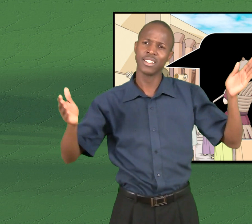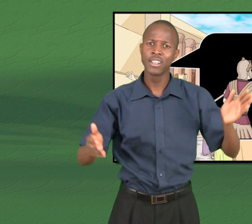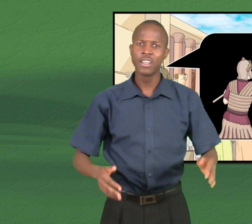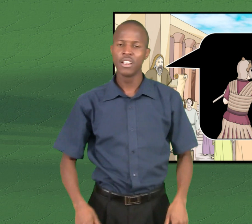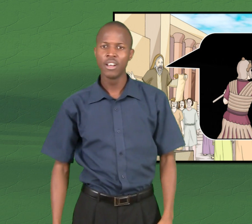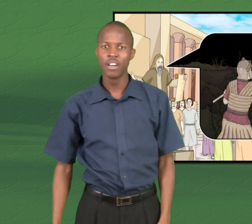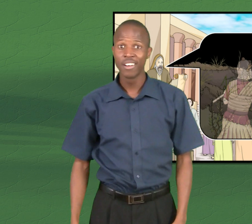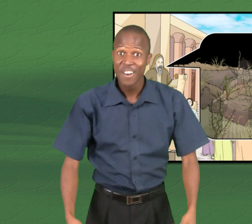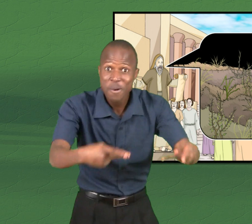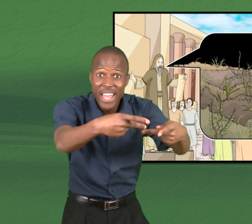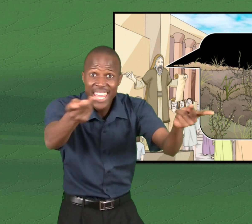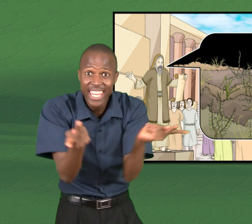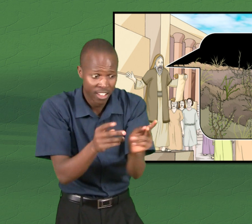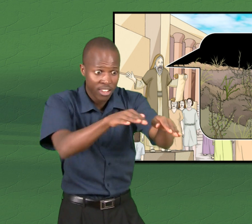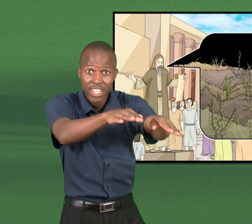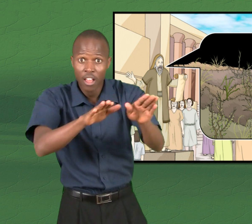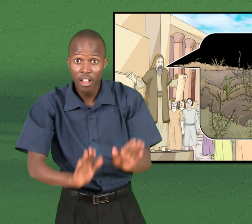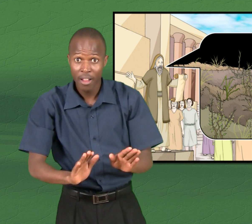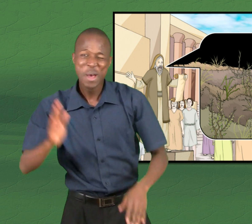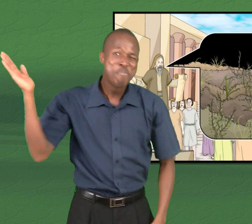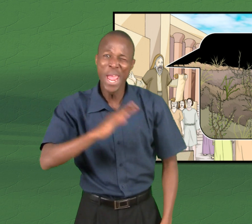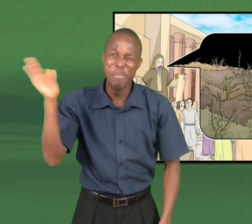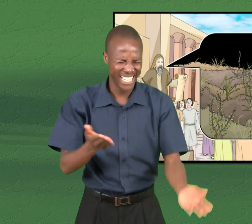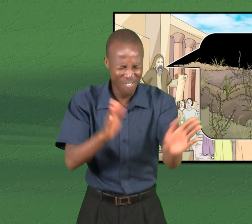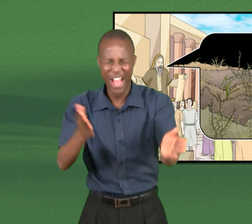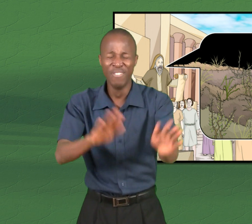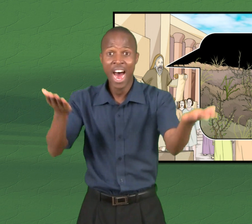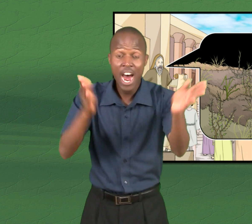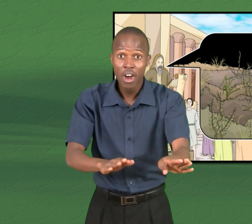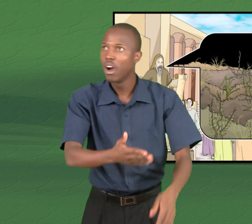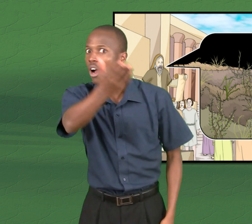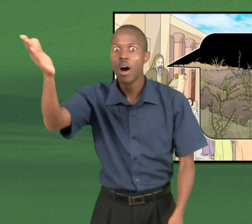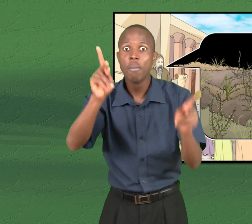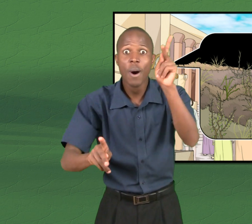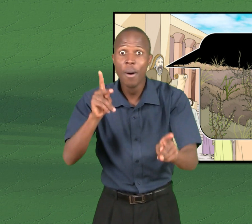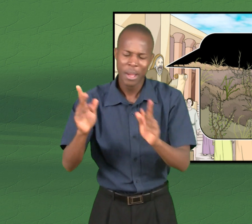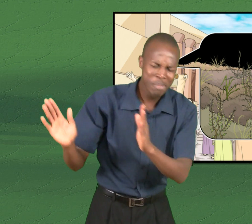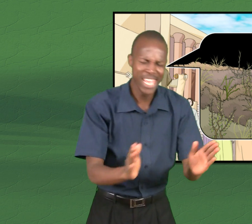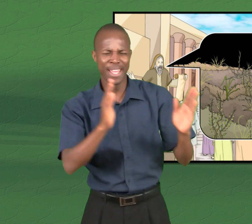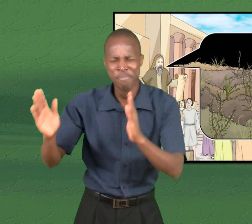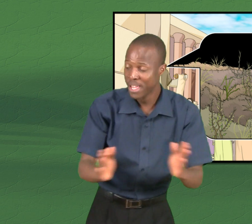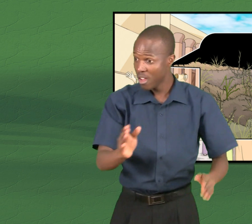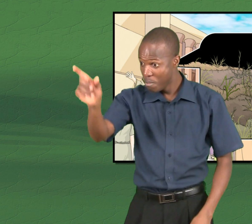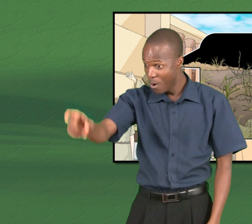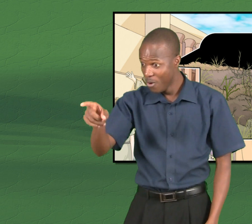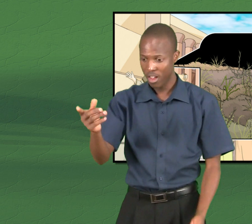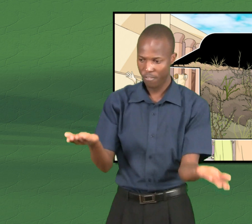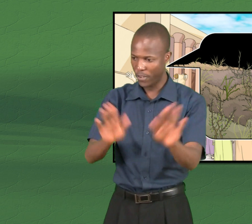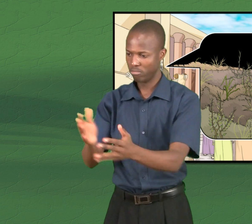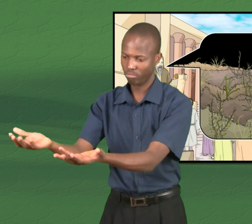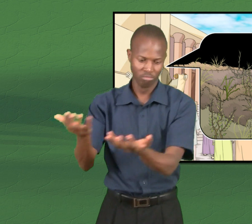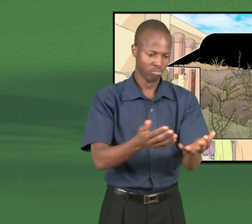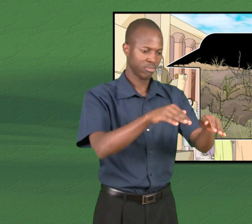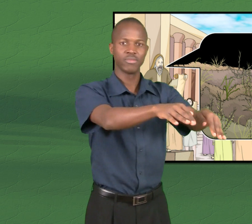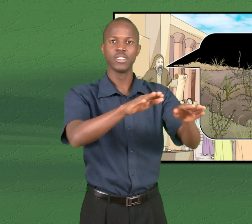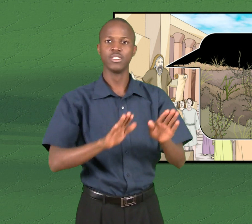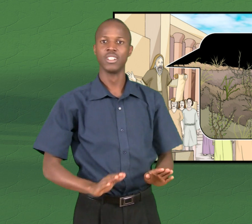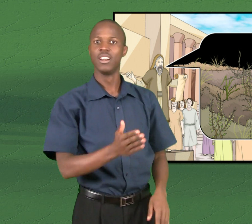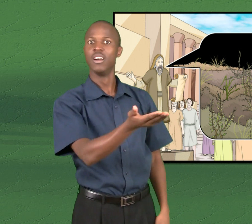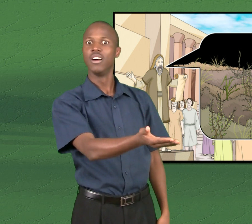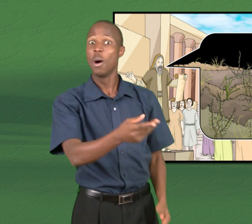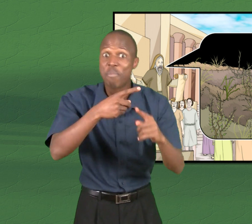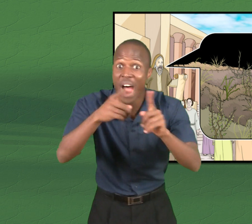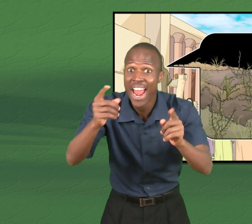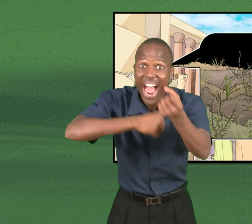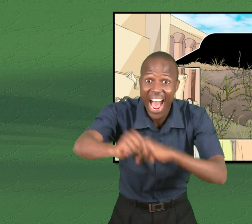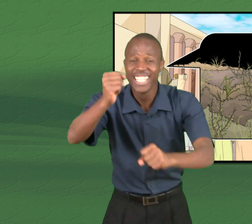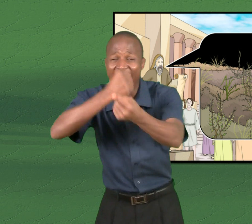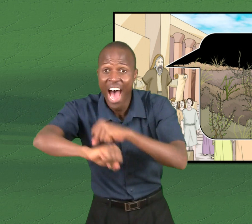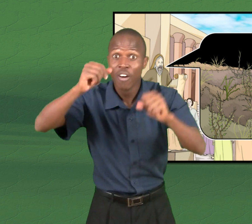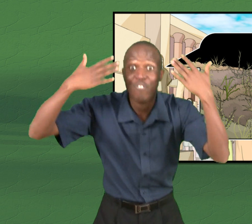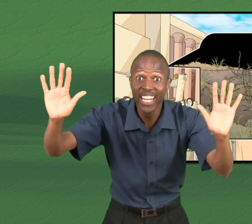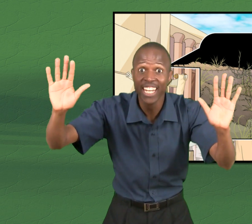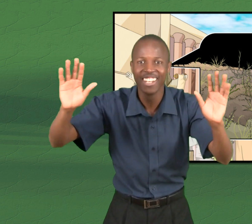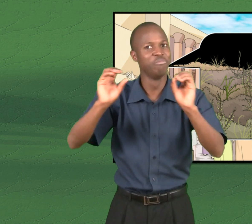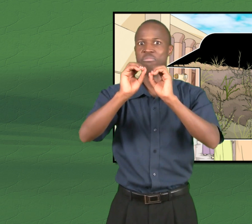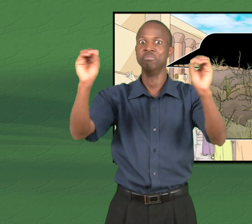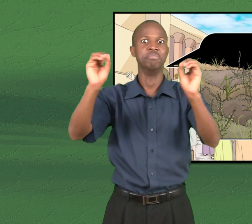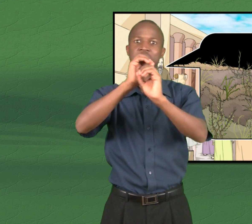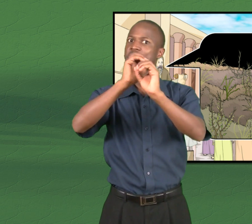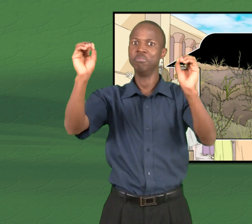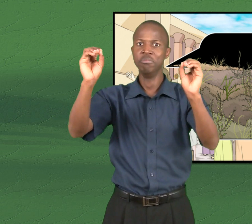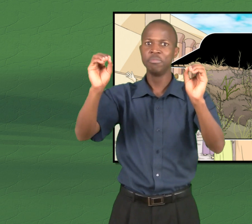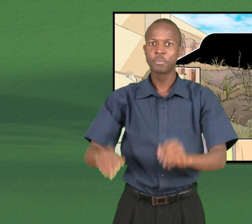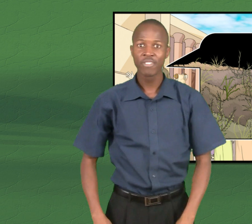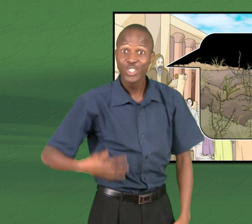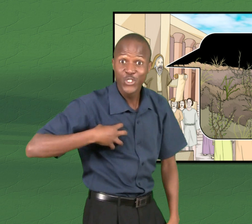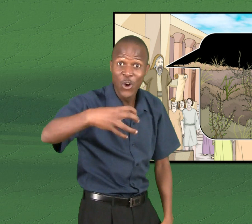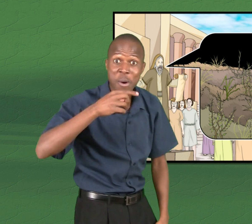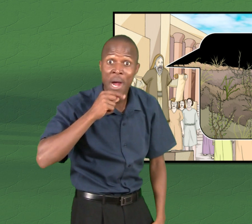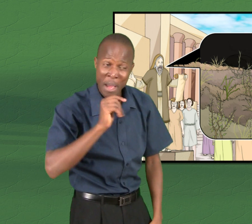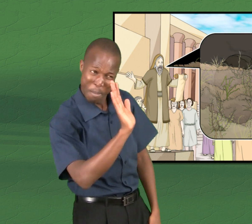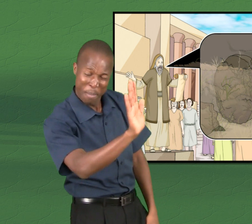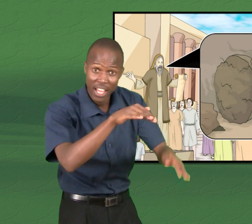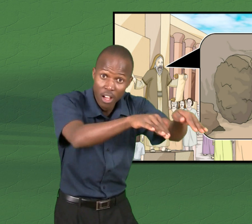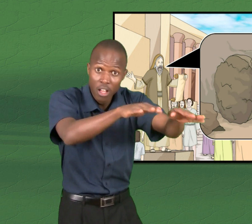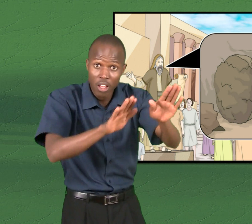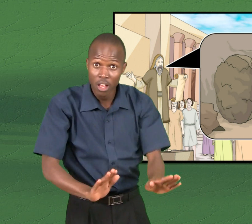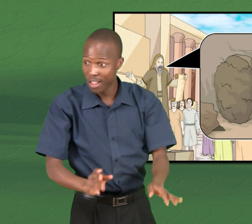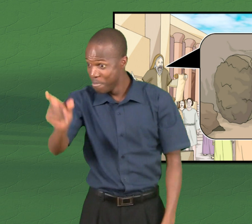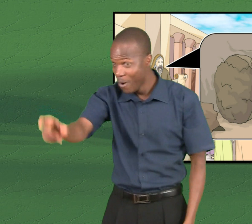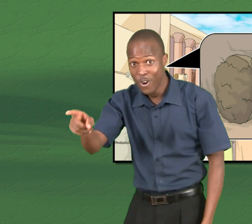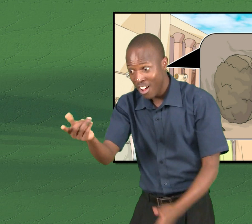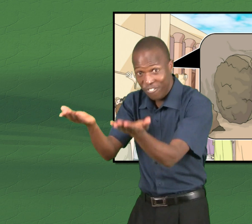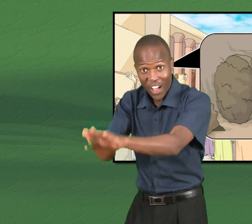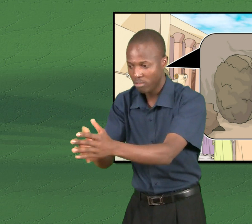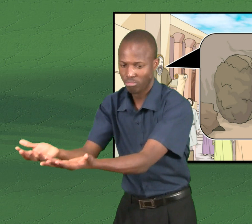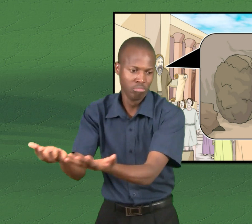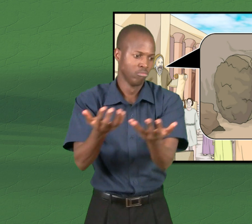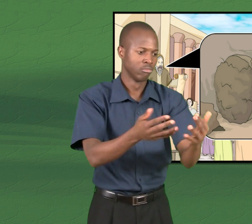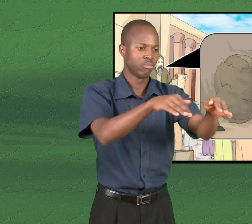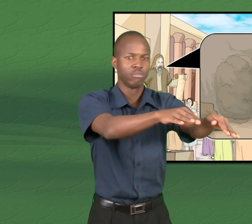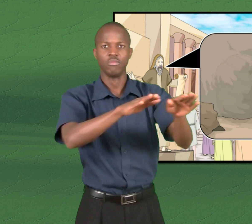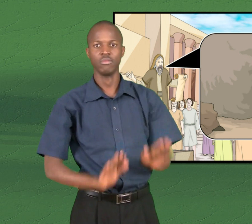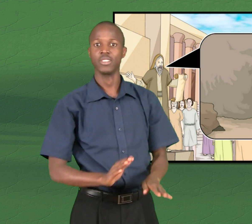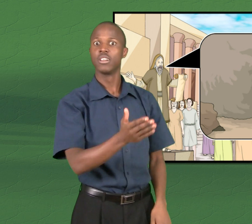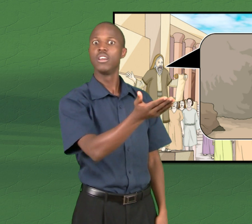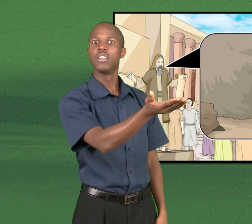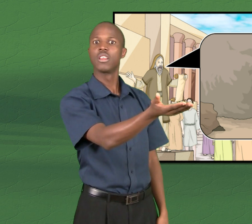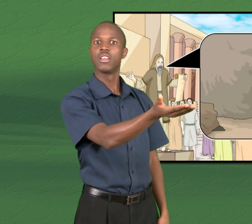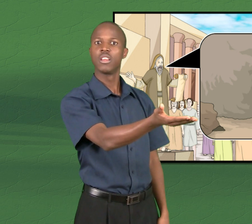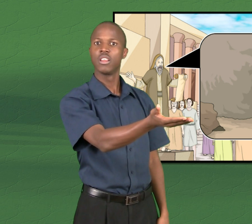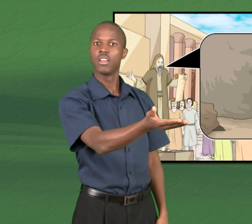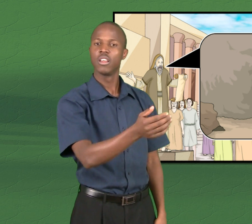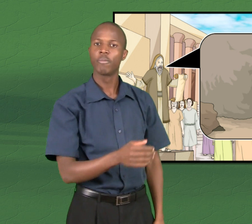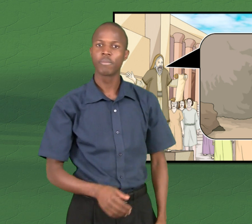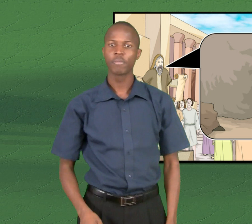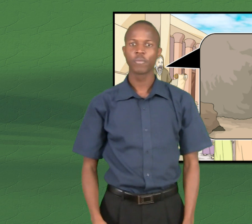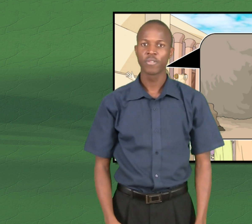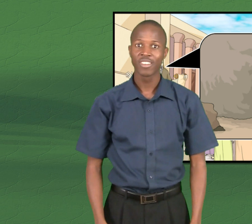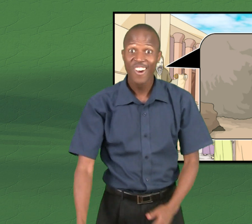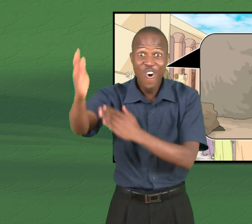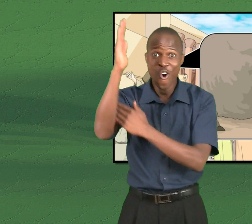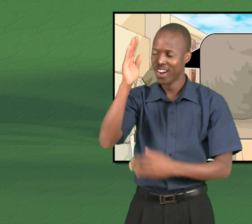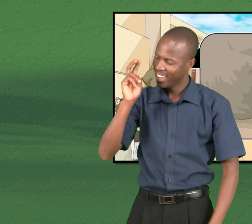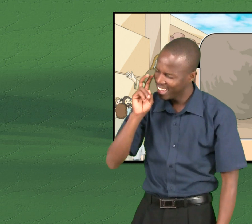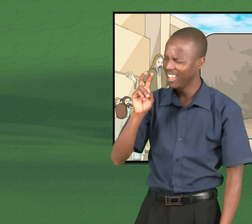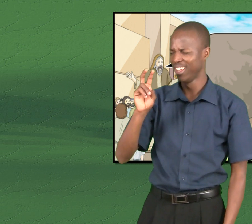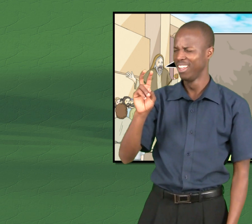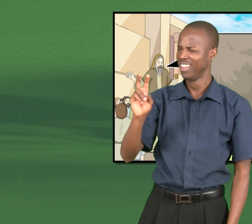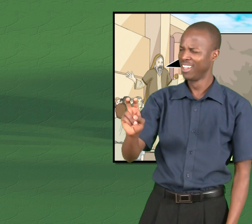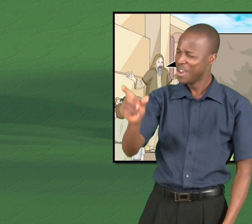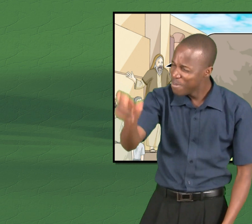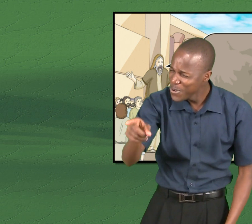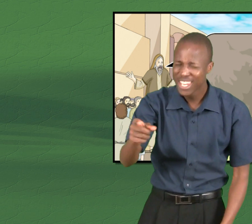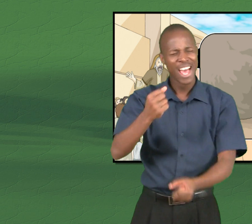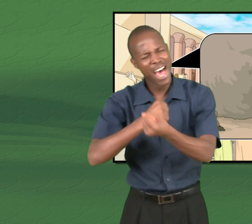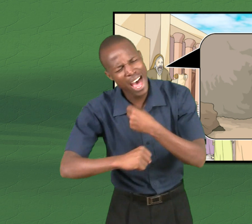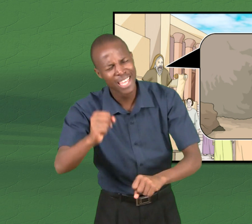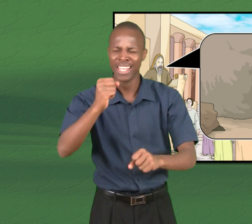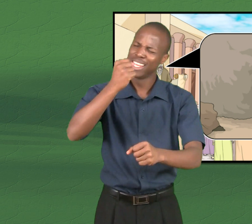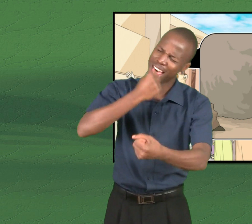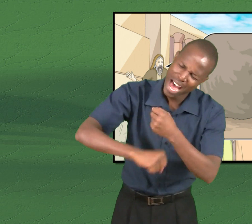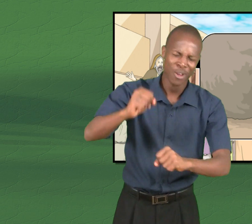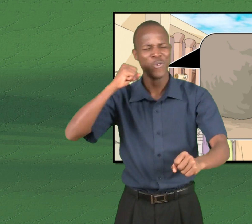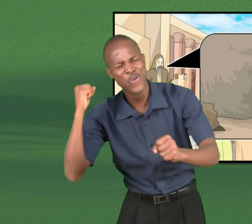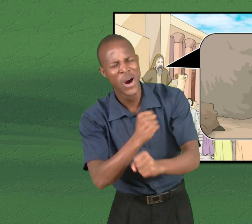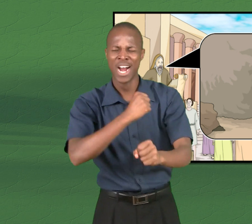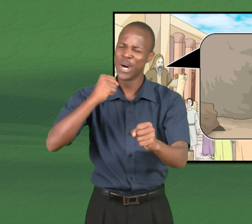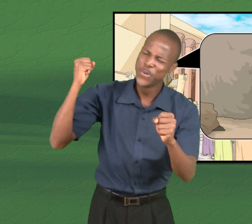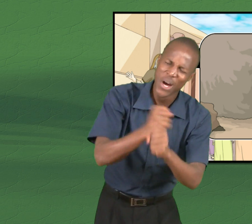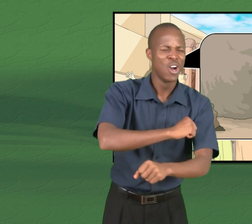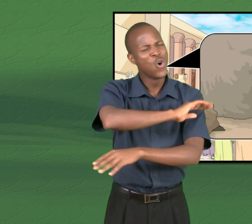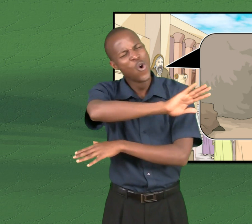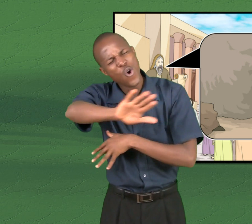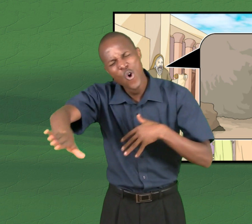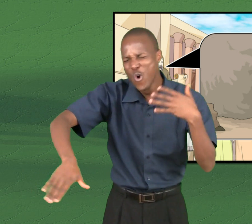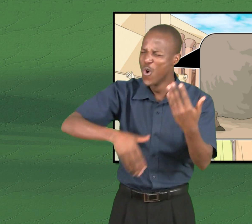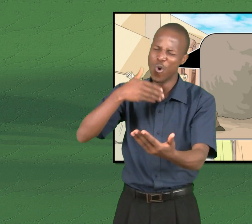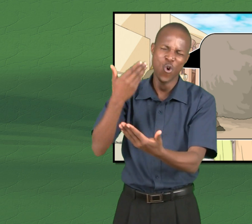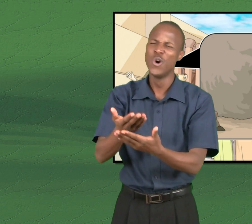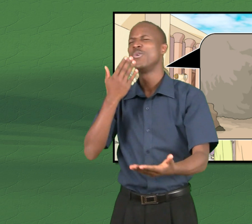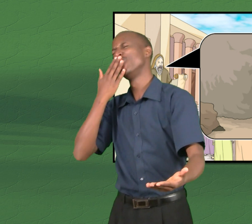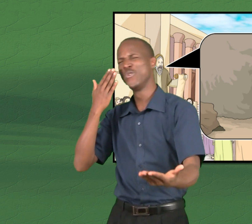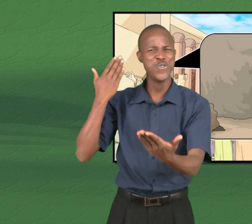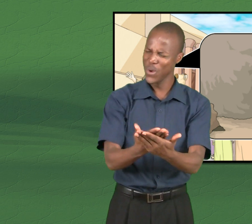He was assigned a grave with the wicked, and with a rich man in His death, although He had done no violence, nor was any deceit in His mouth.